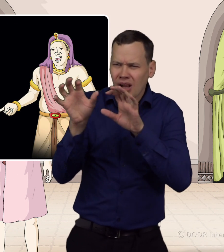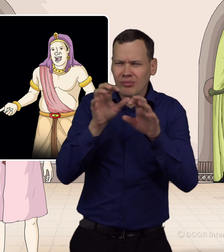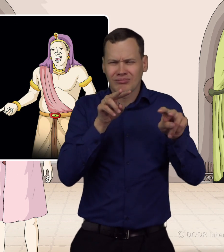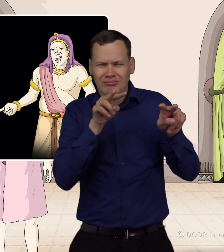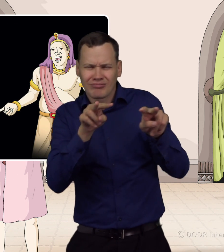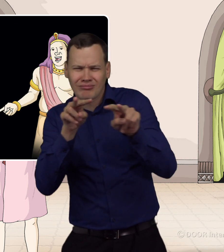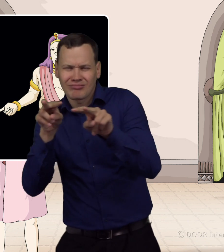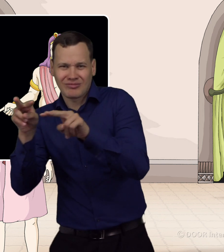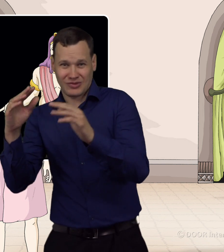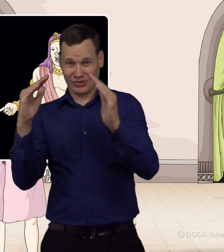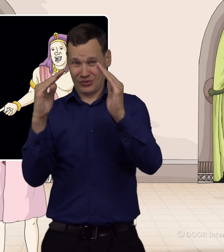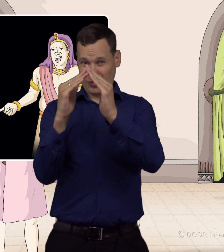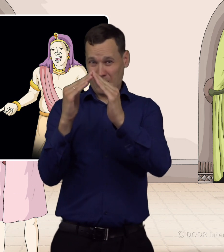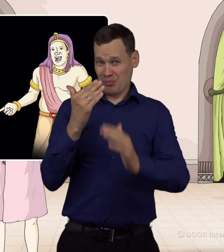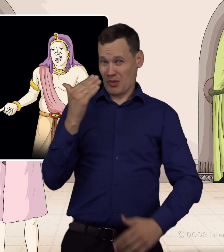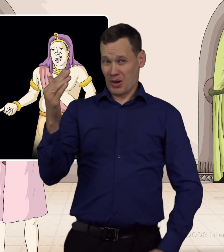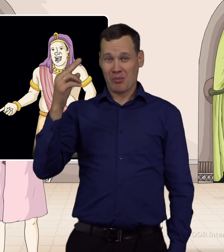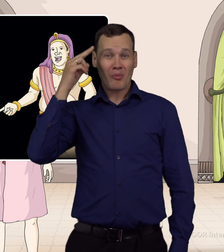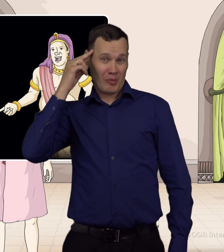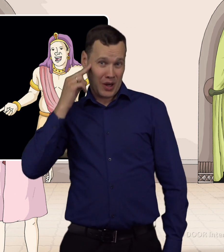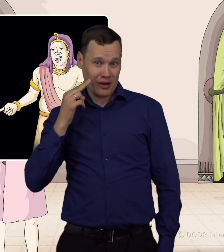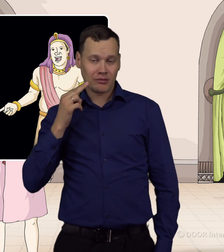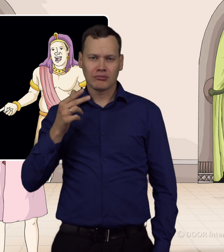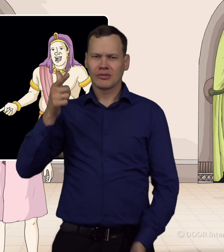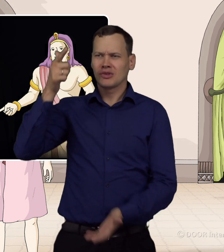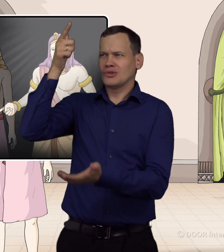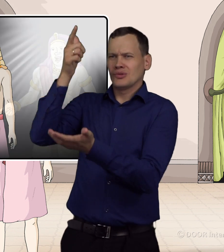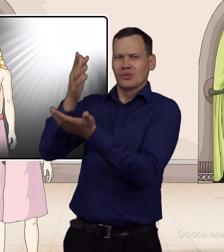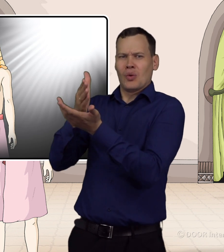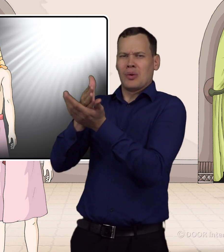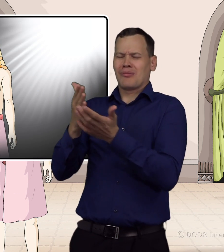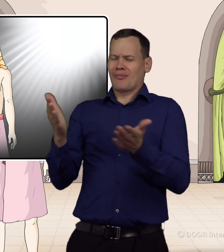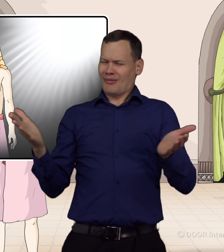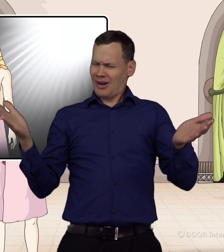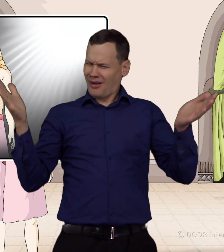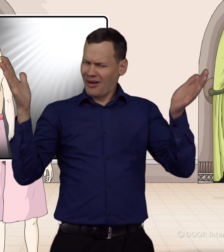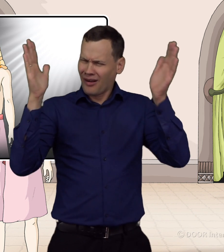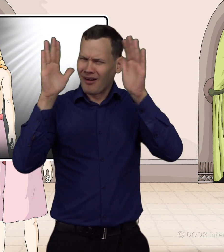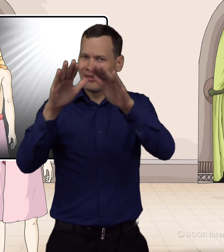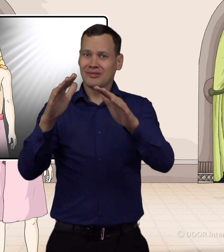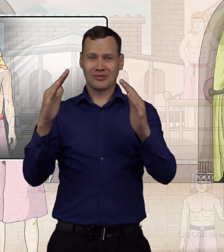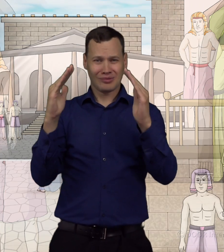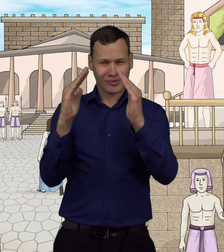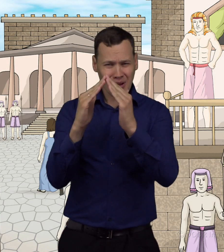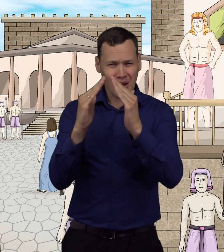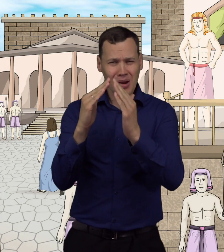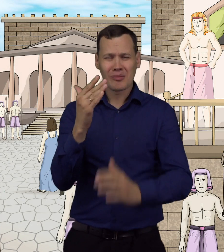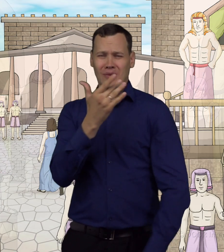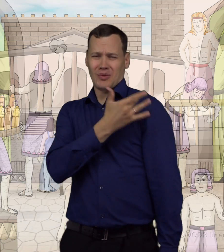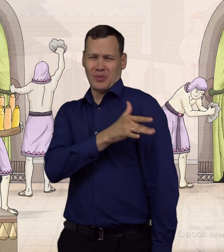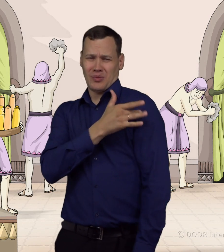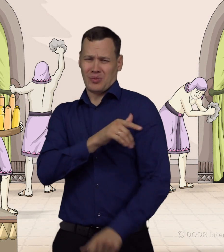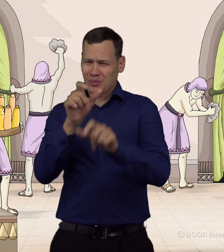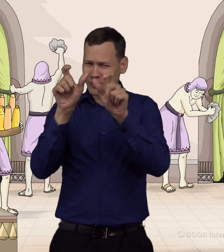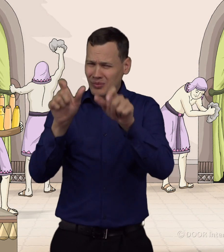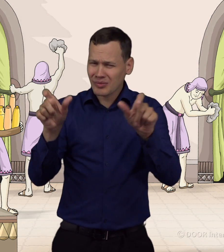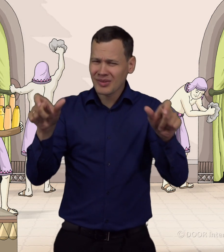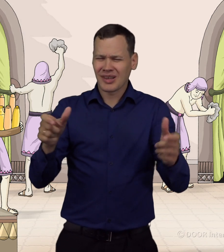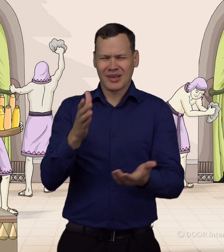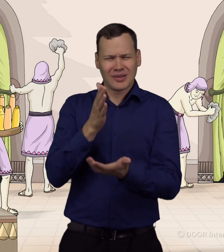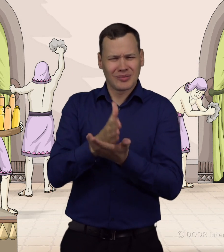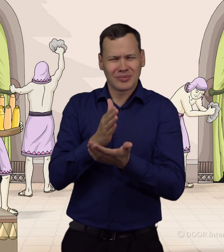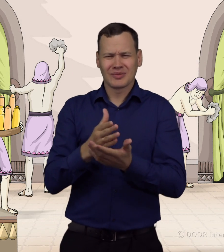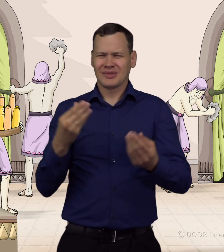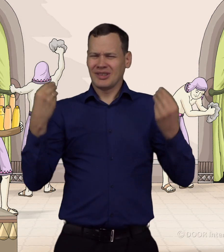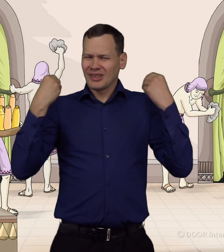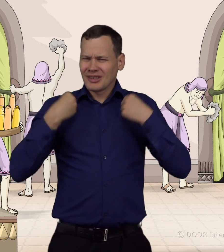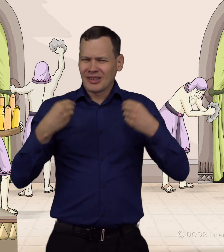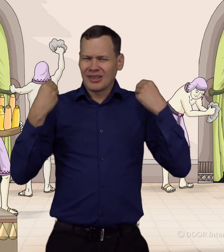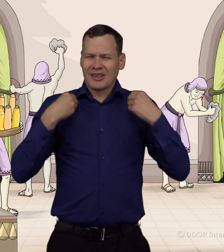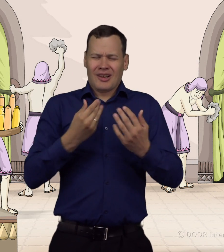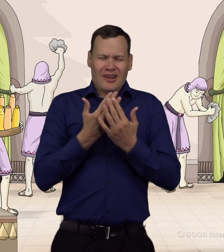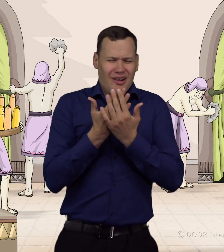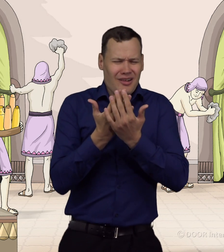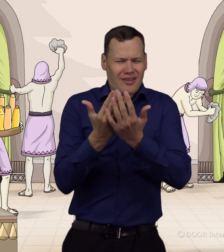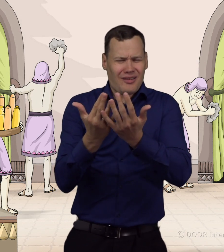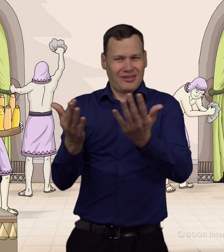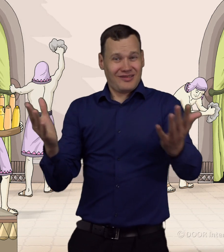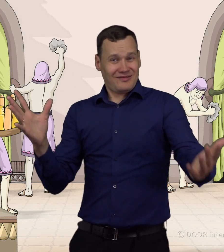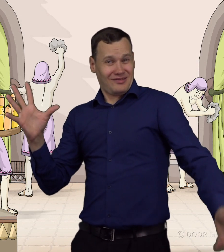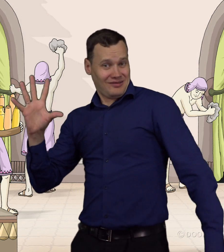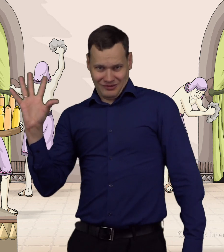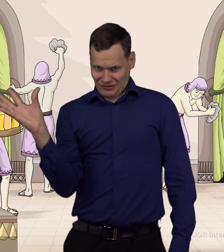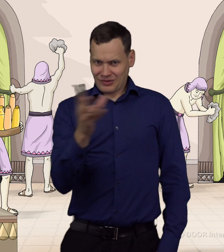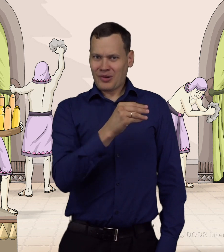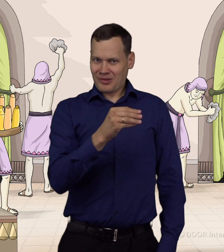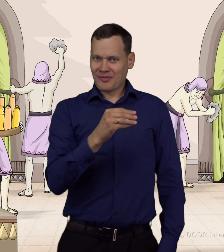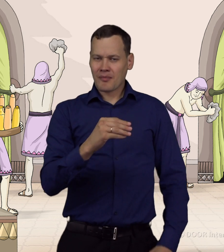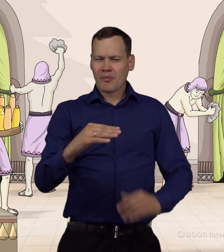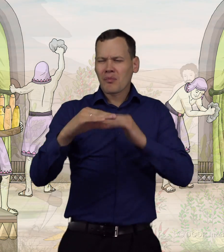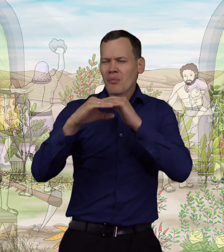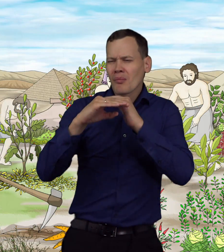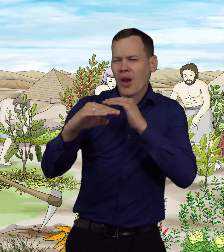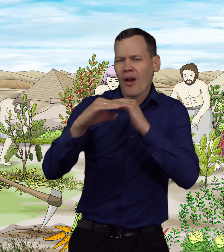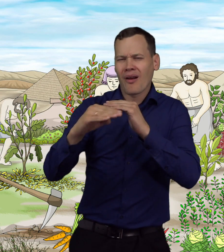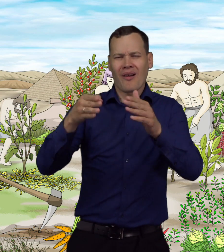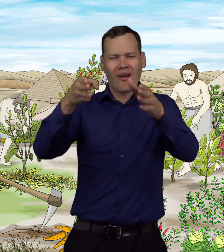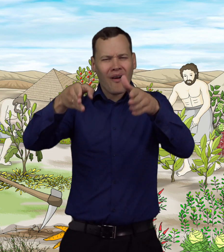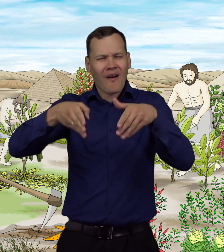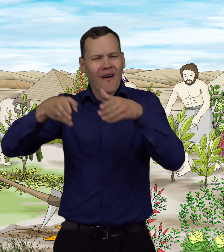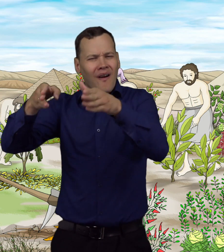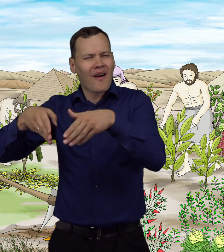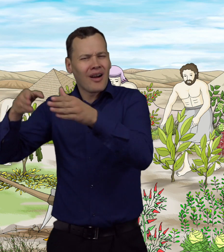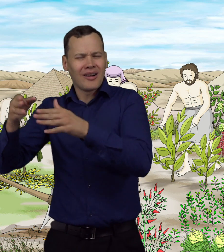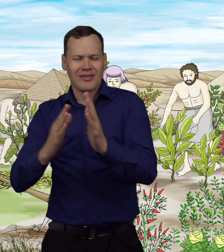From the time that he put Joseph in charge of his household and all he owned, the LORD blessed the Egyptian’s household on account of him.